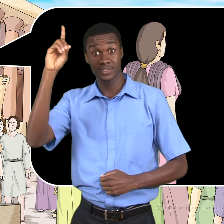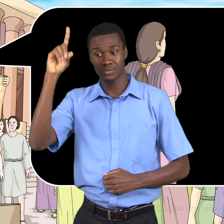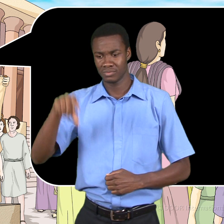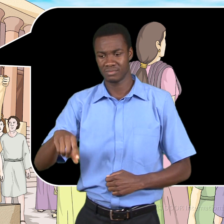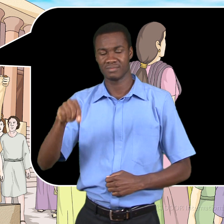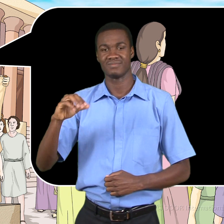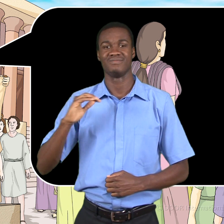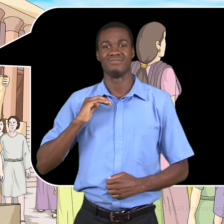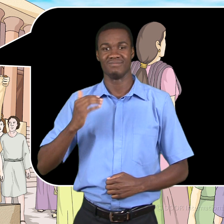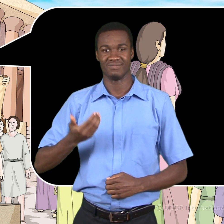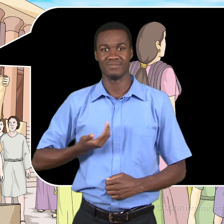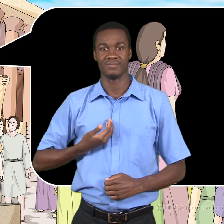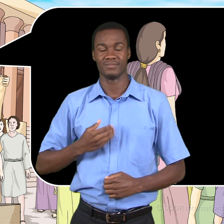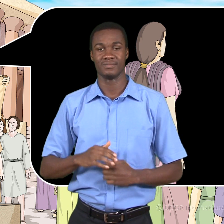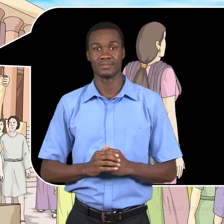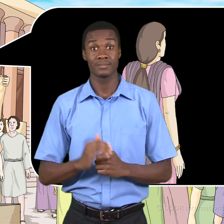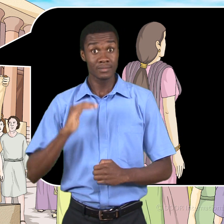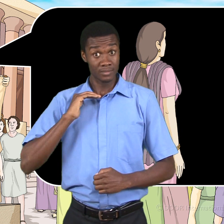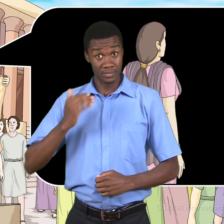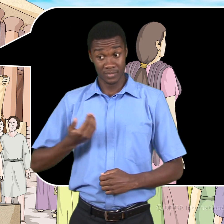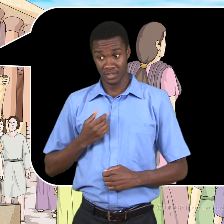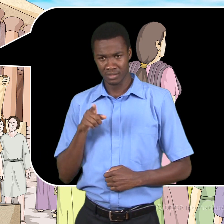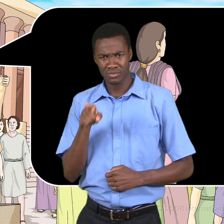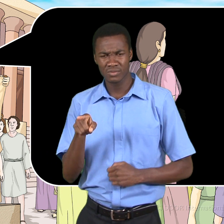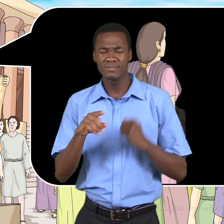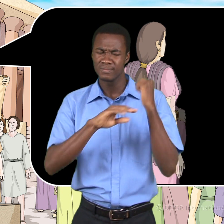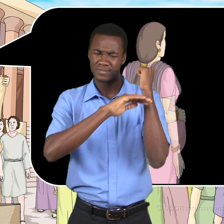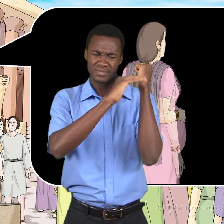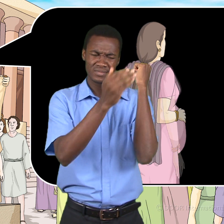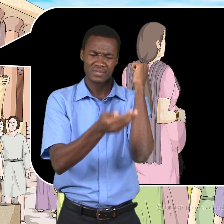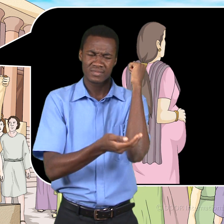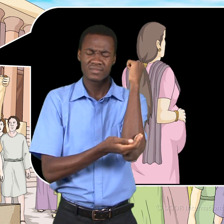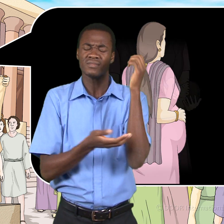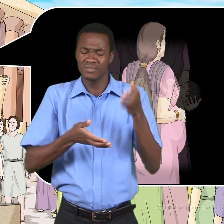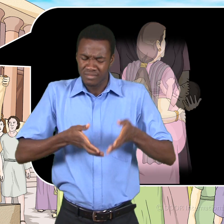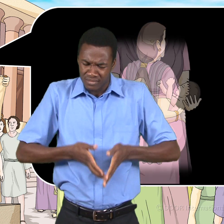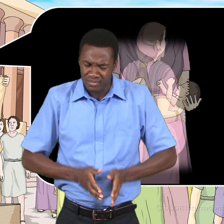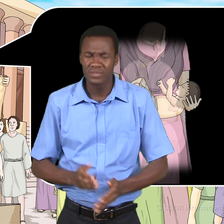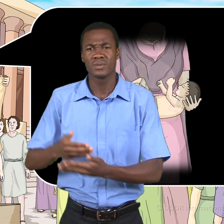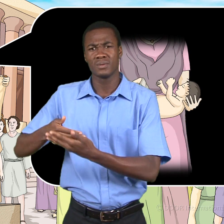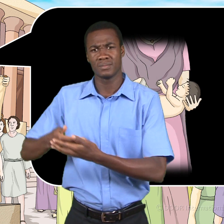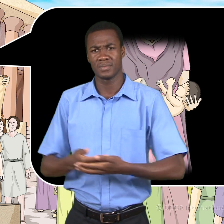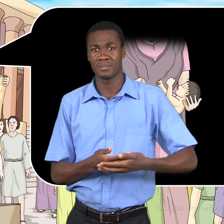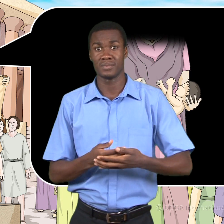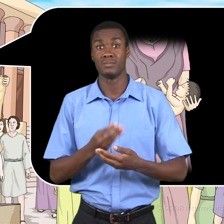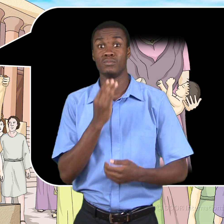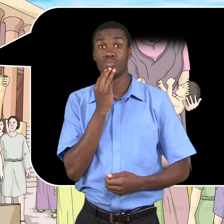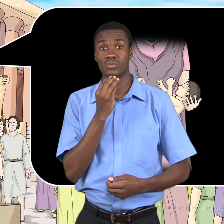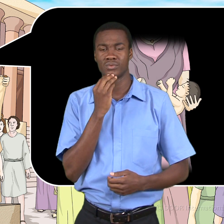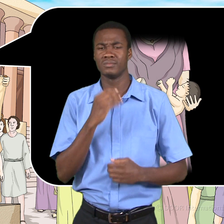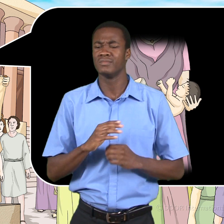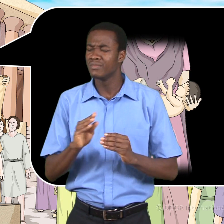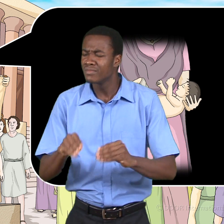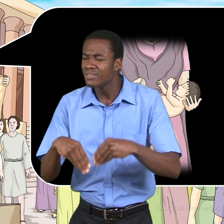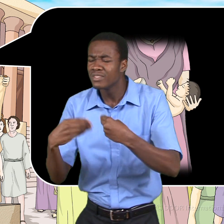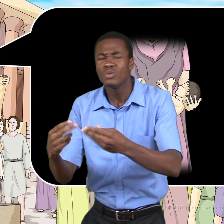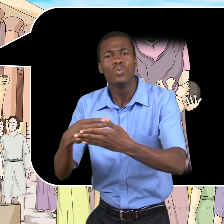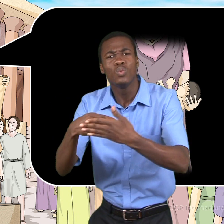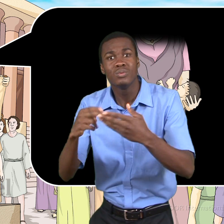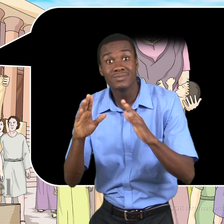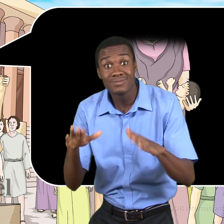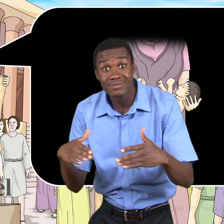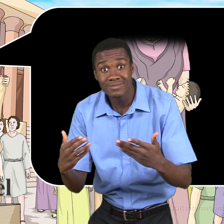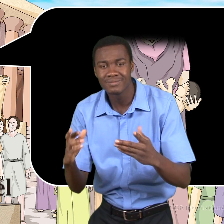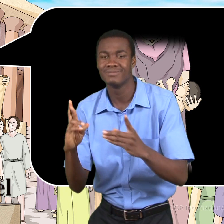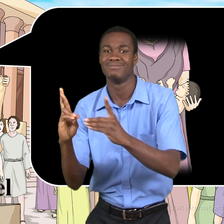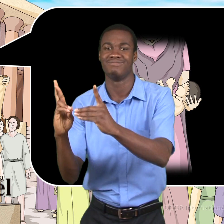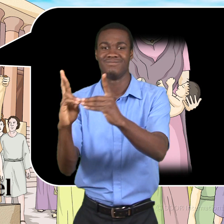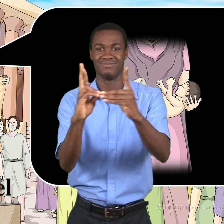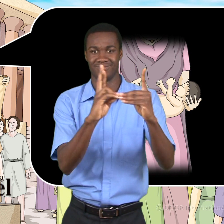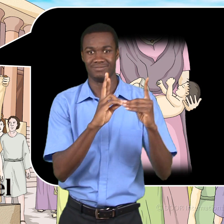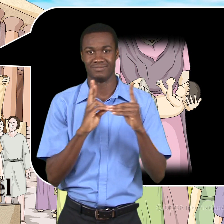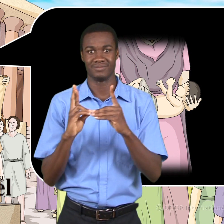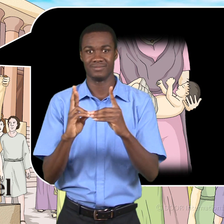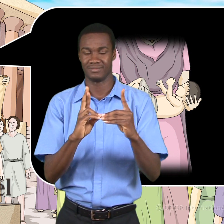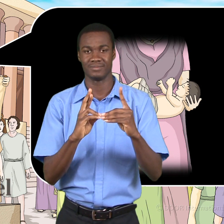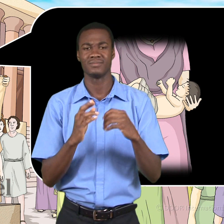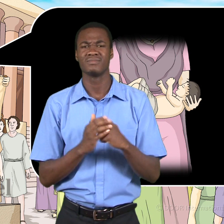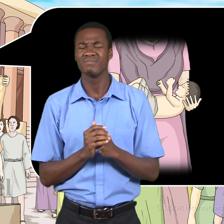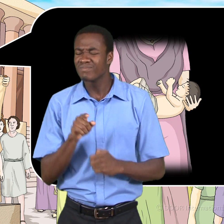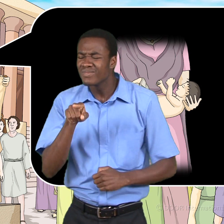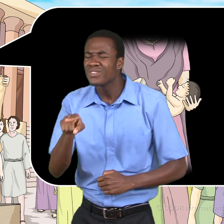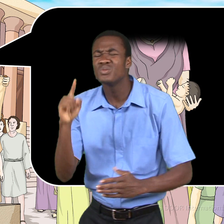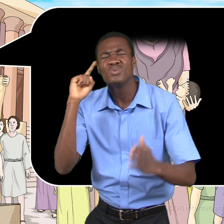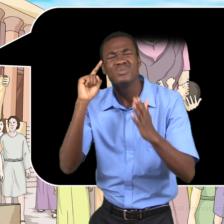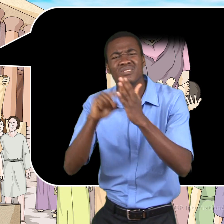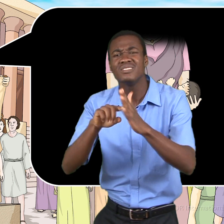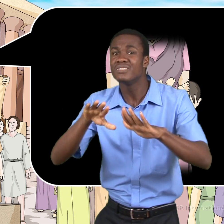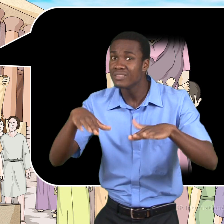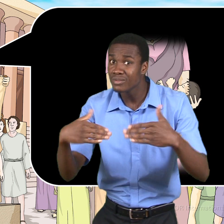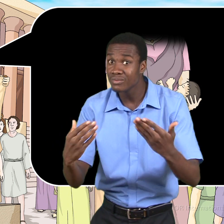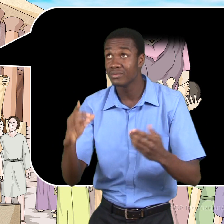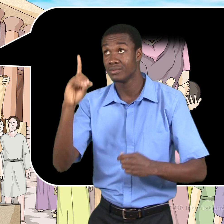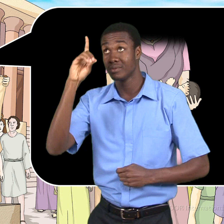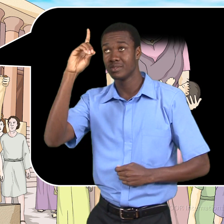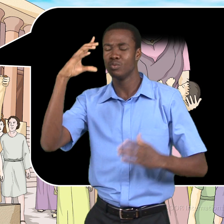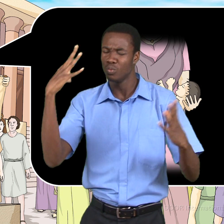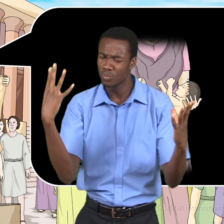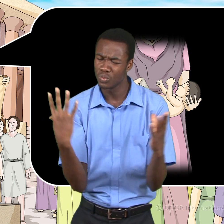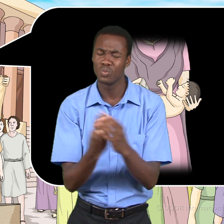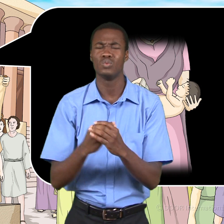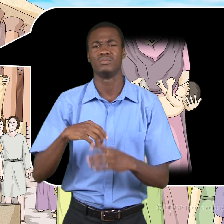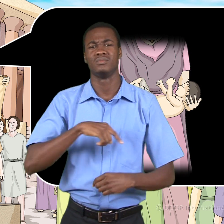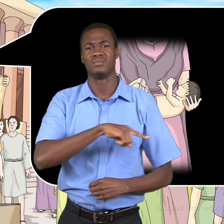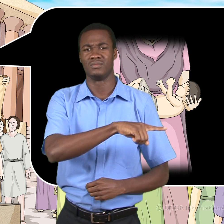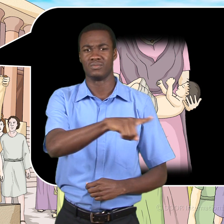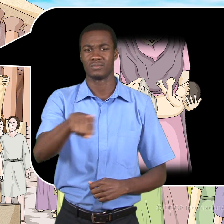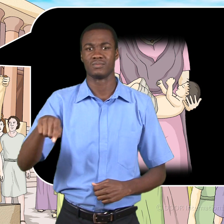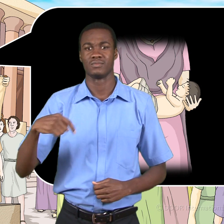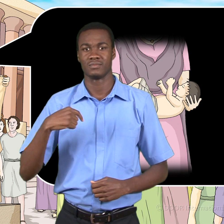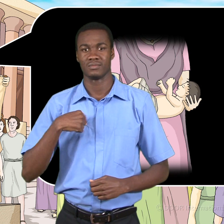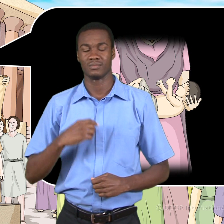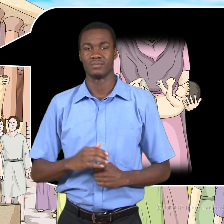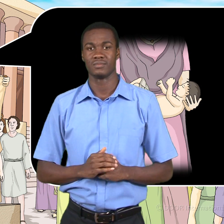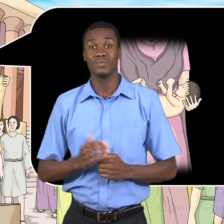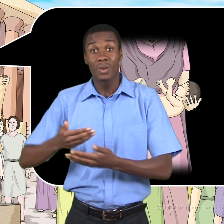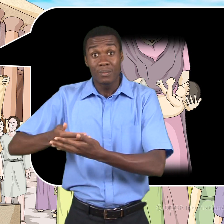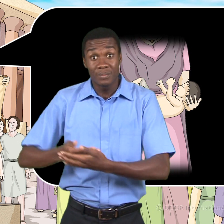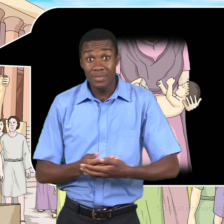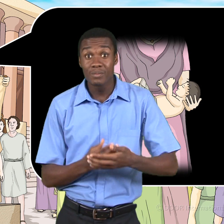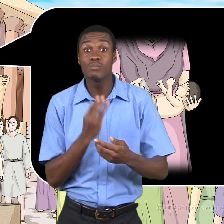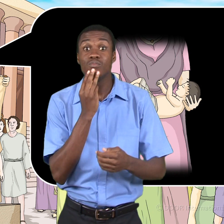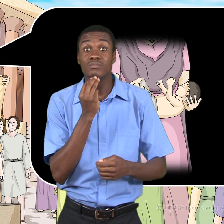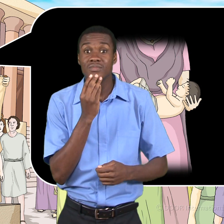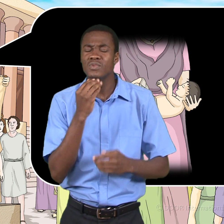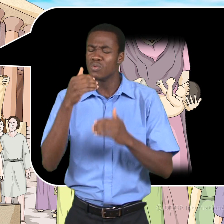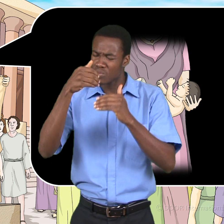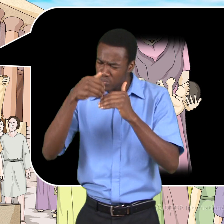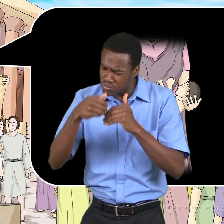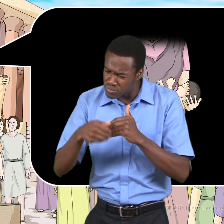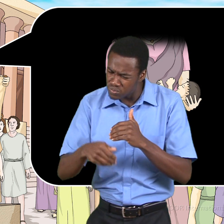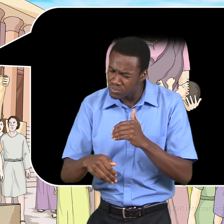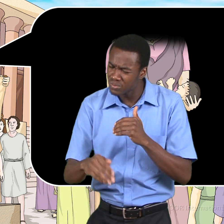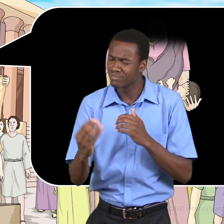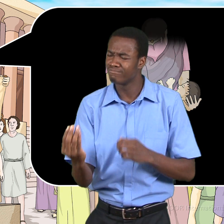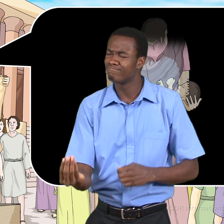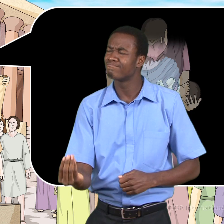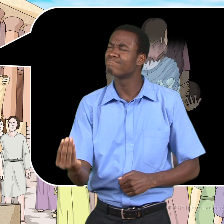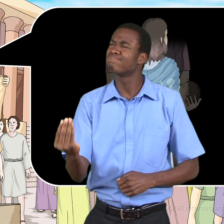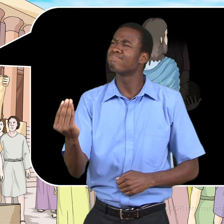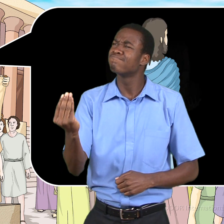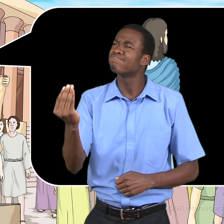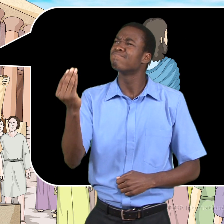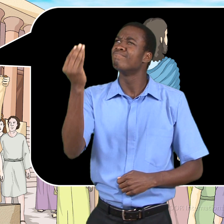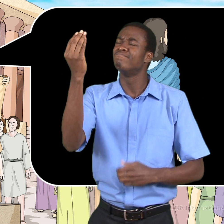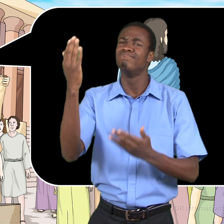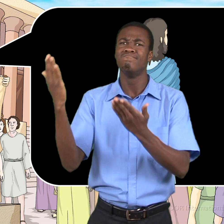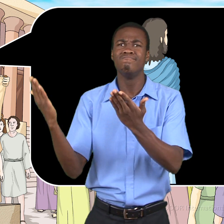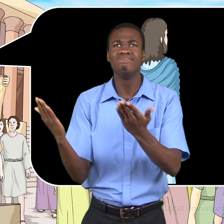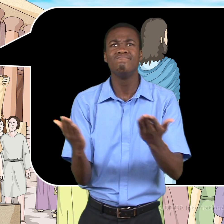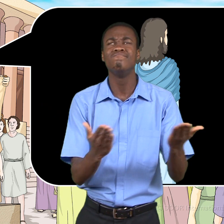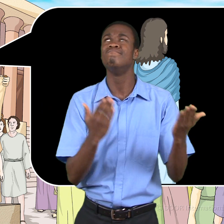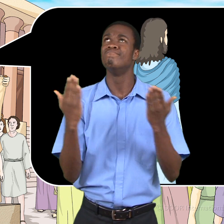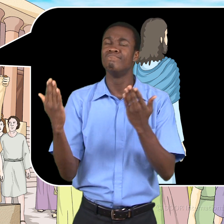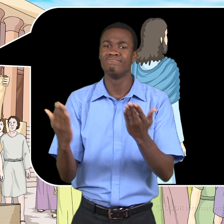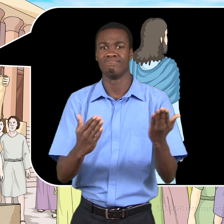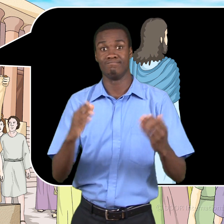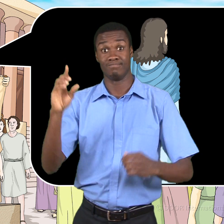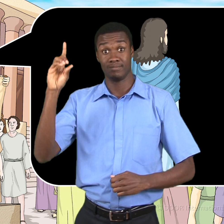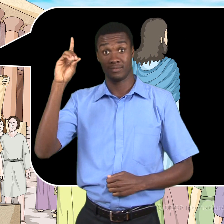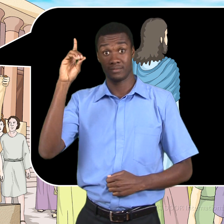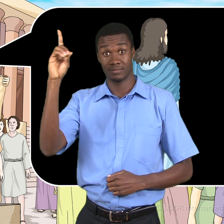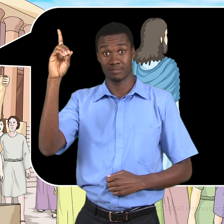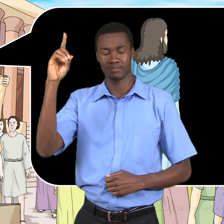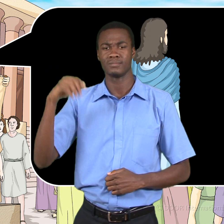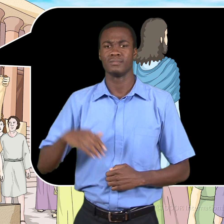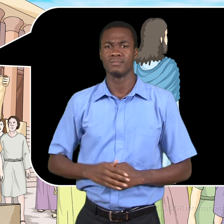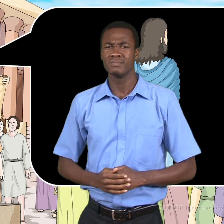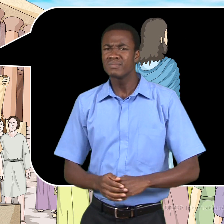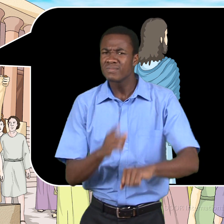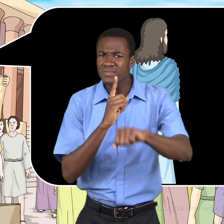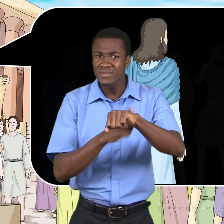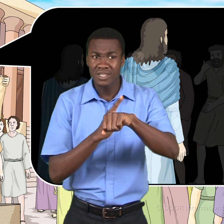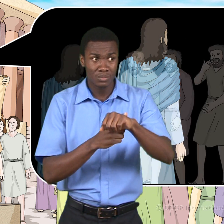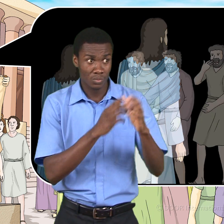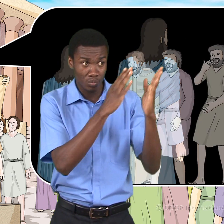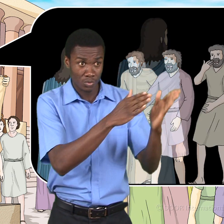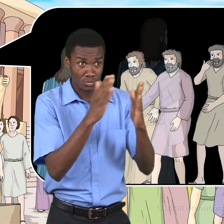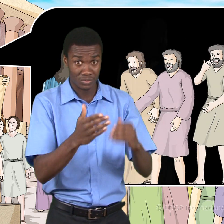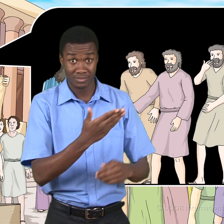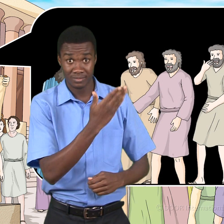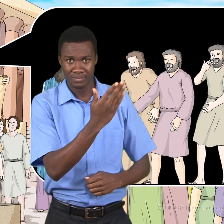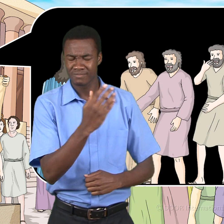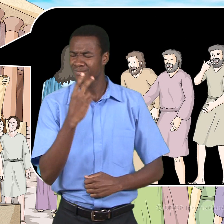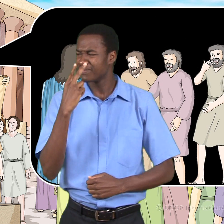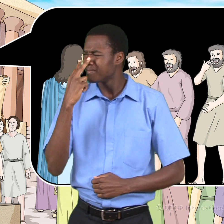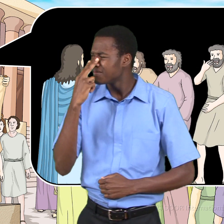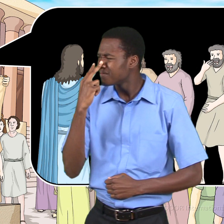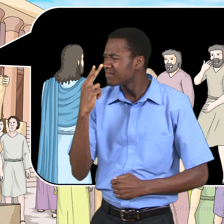He had no stately form or majesty to attract us, no beauty that we should desire Him.